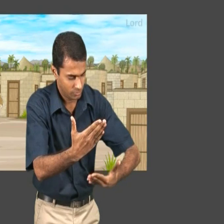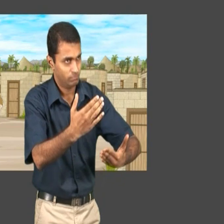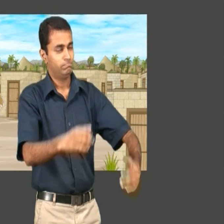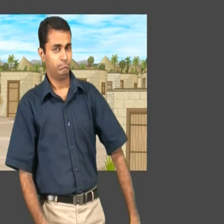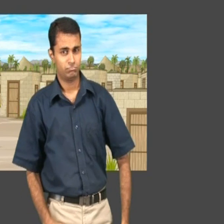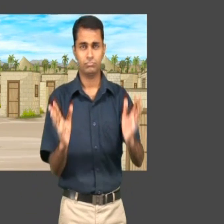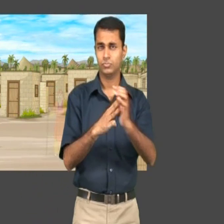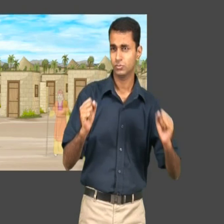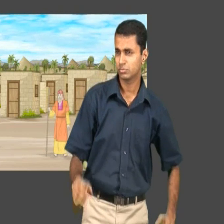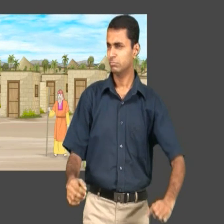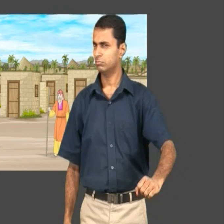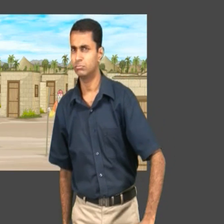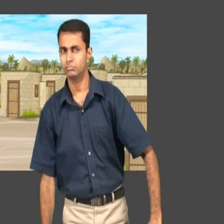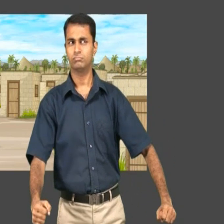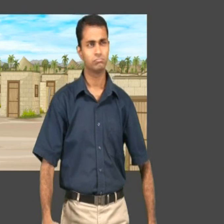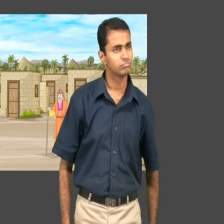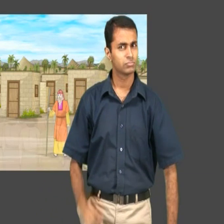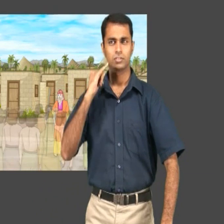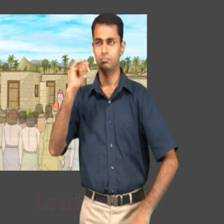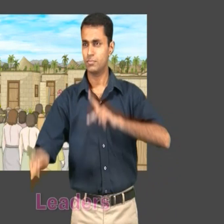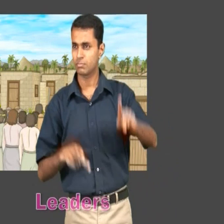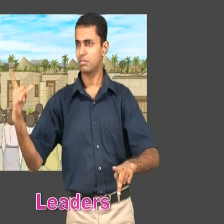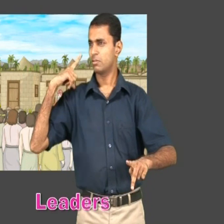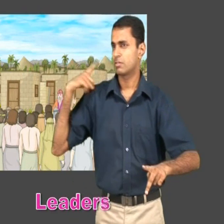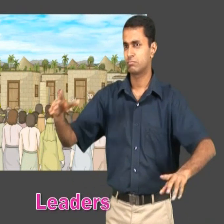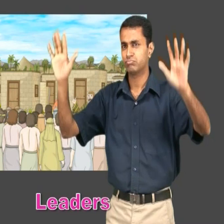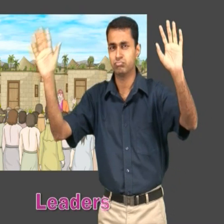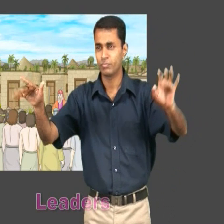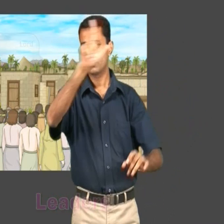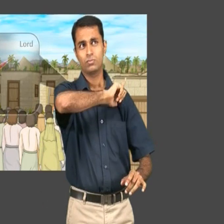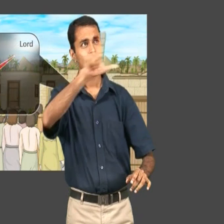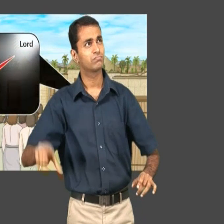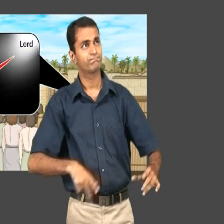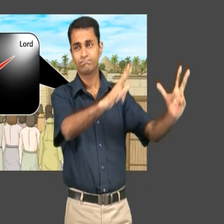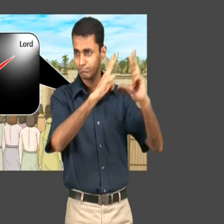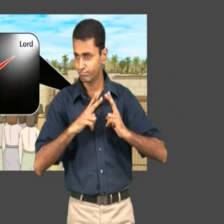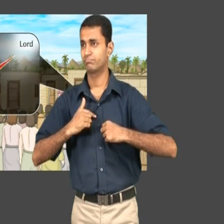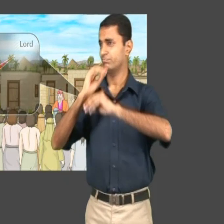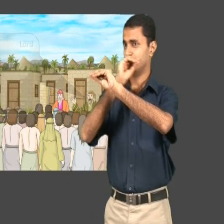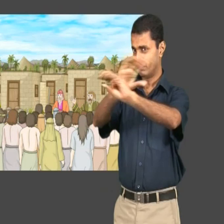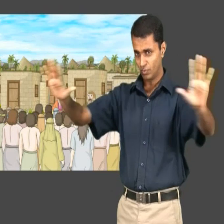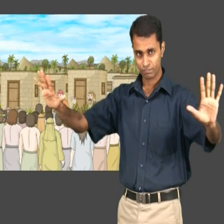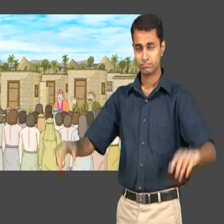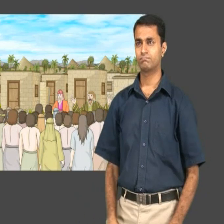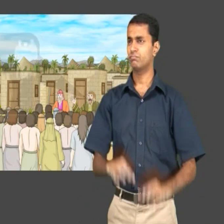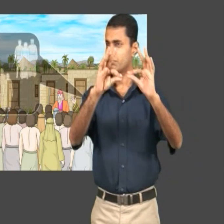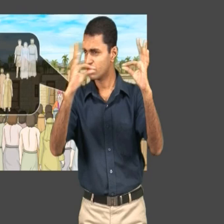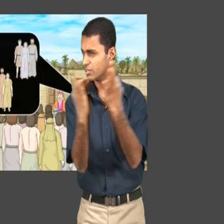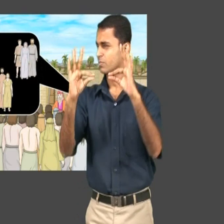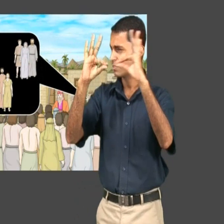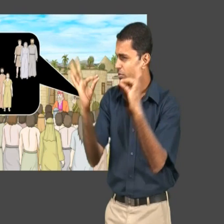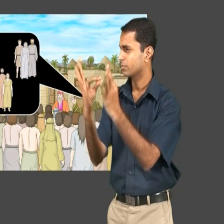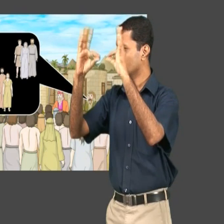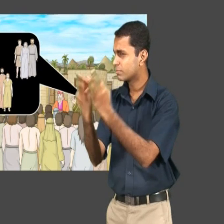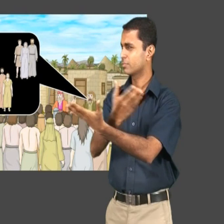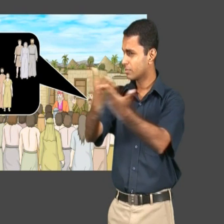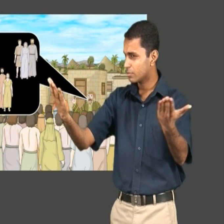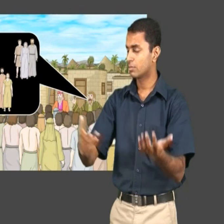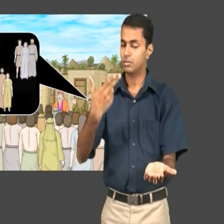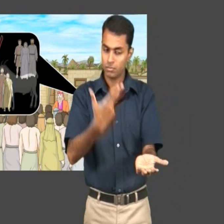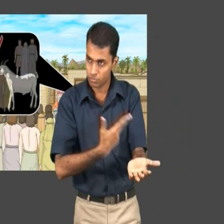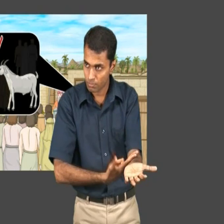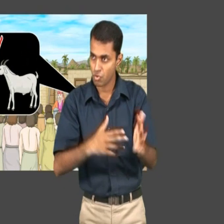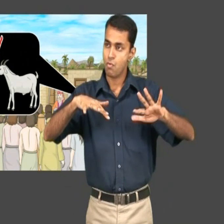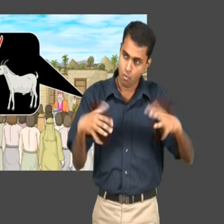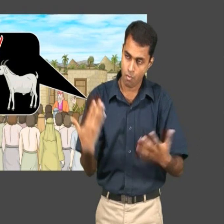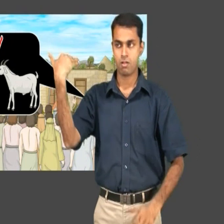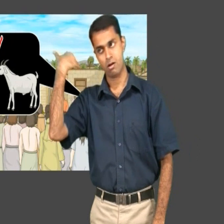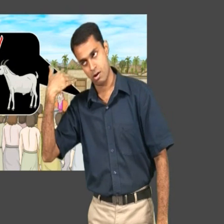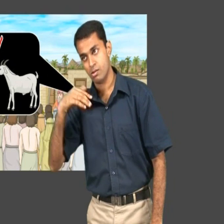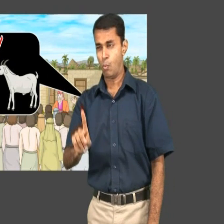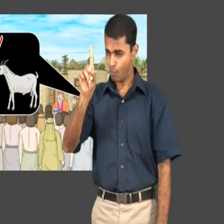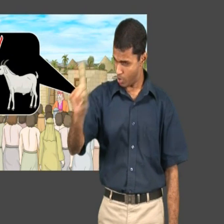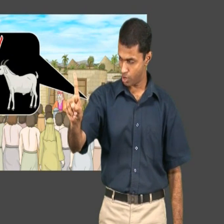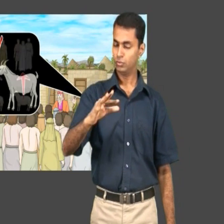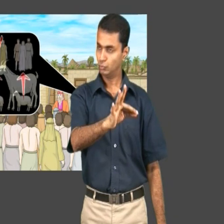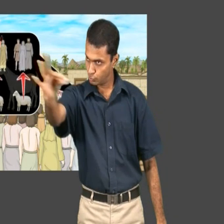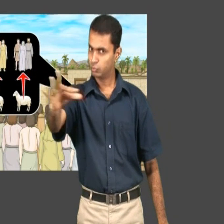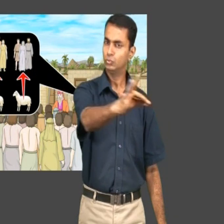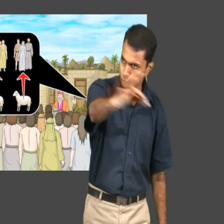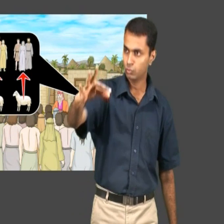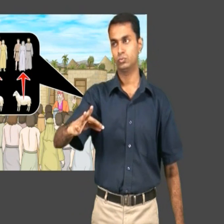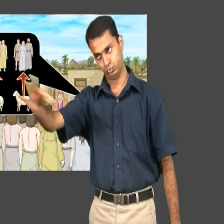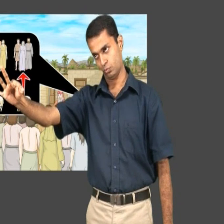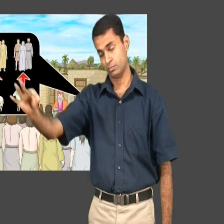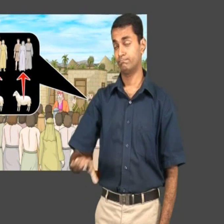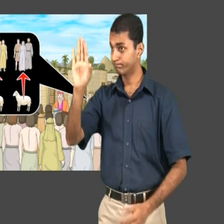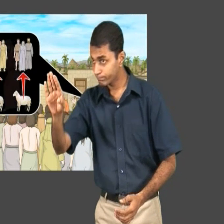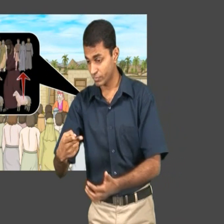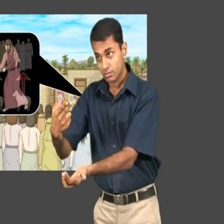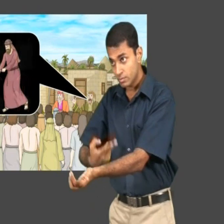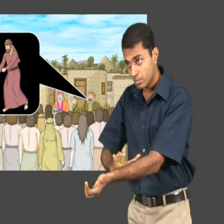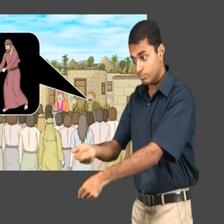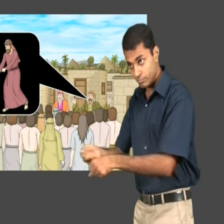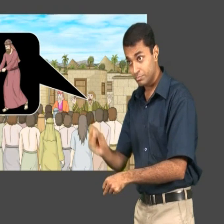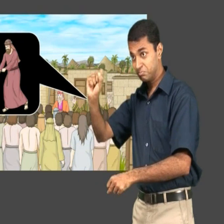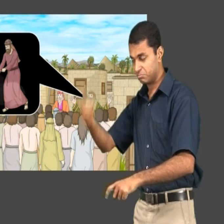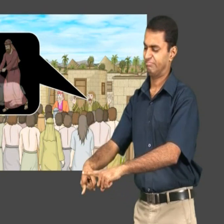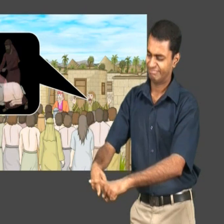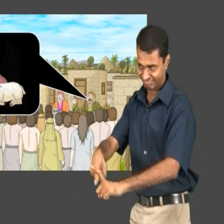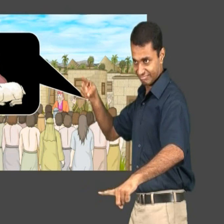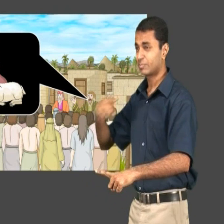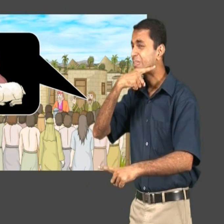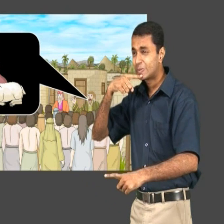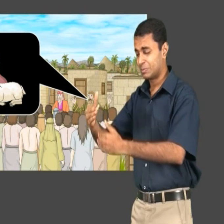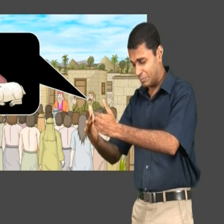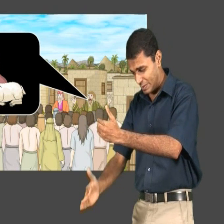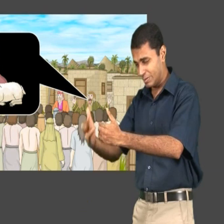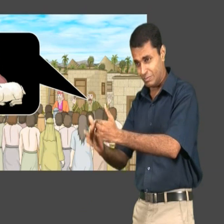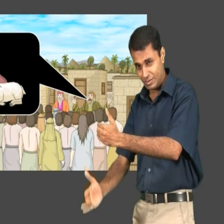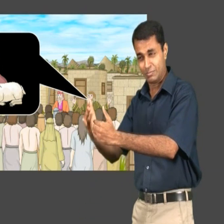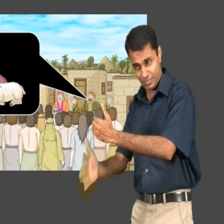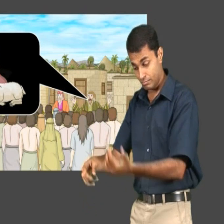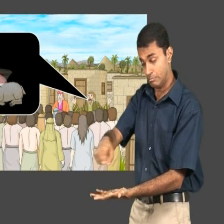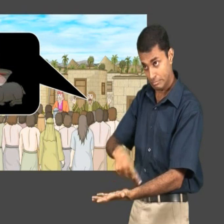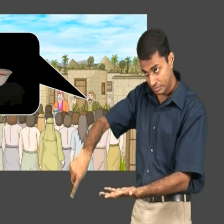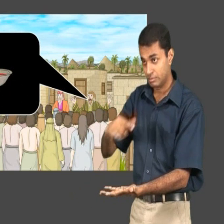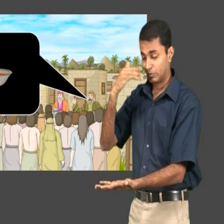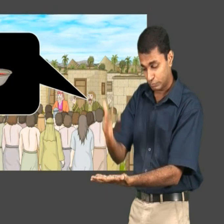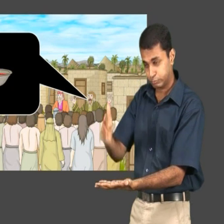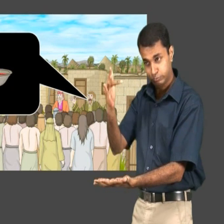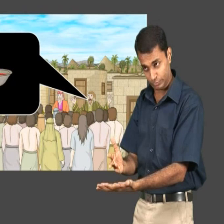Then Moses summoned all the elders of Israel and told them, “Go at once and select for yourselves a lamb for each family, and slaughter the Passover lamb.